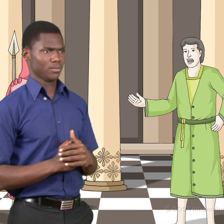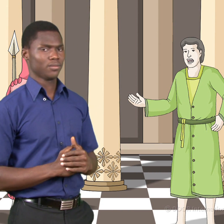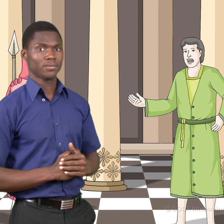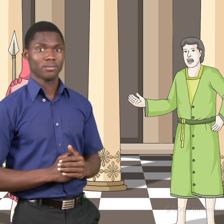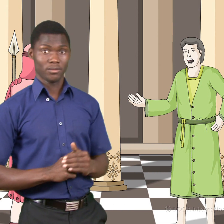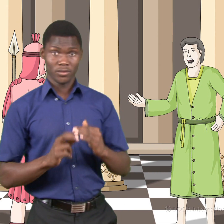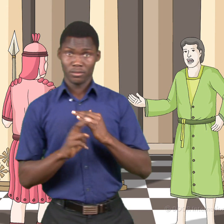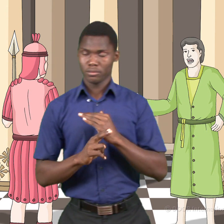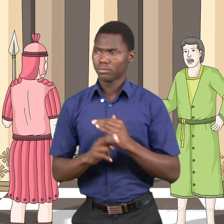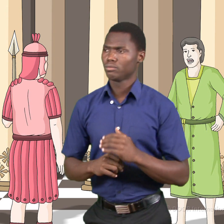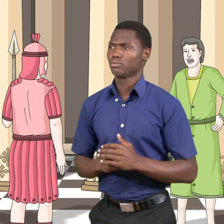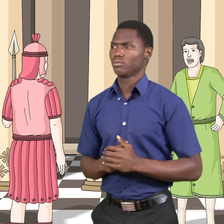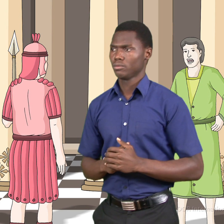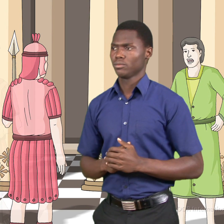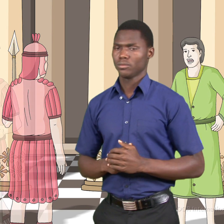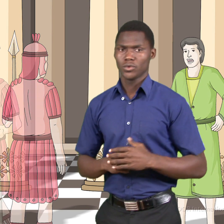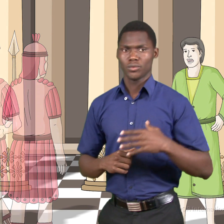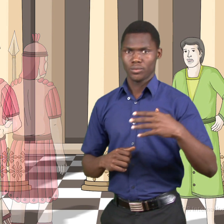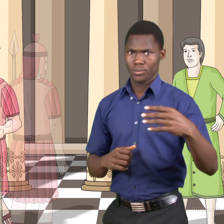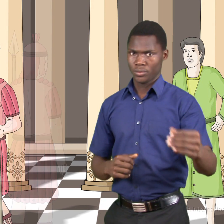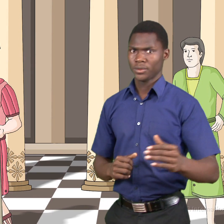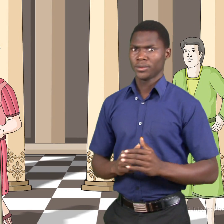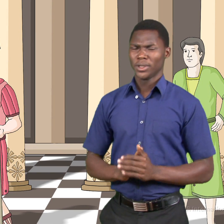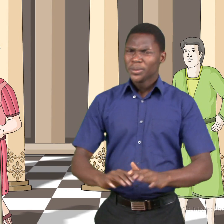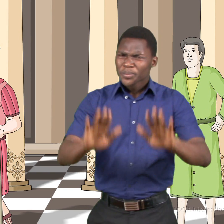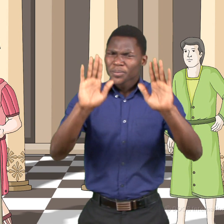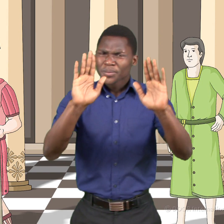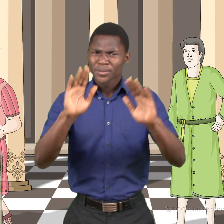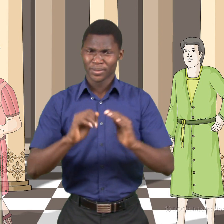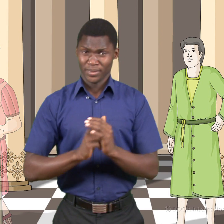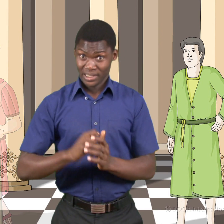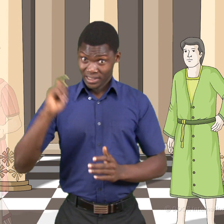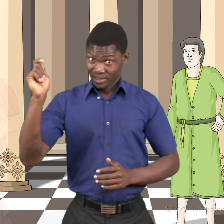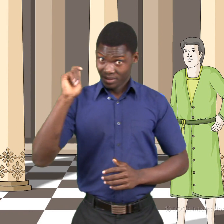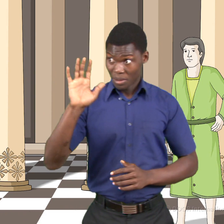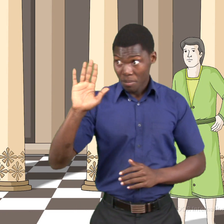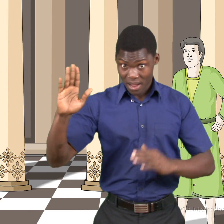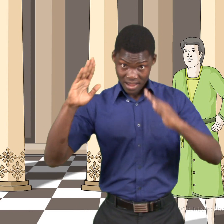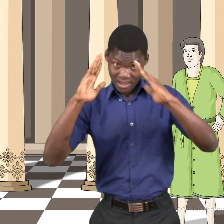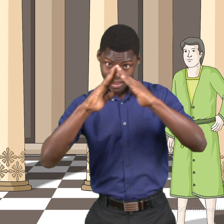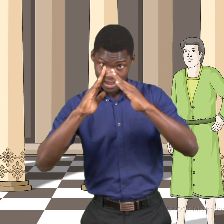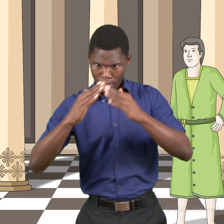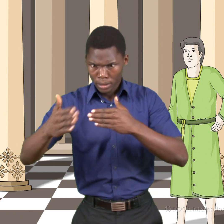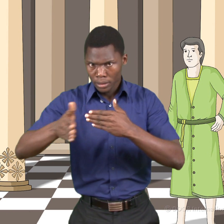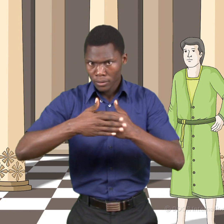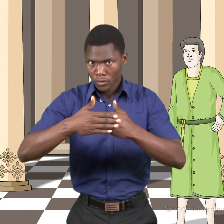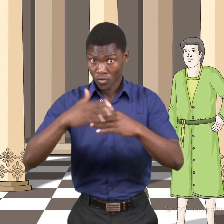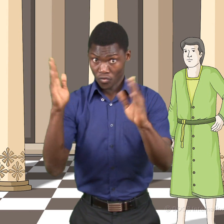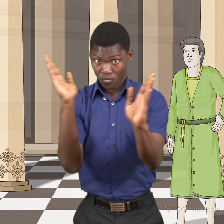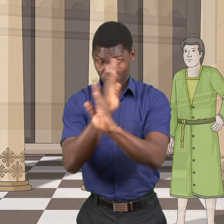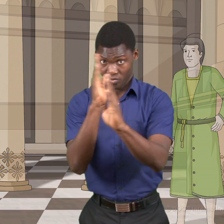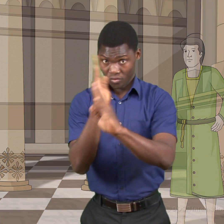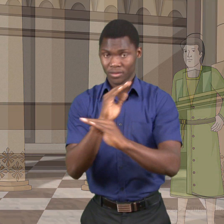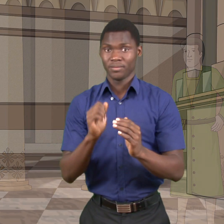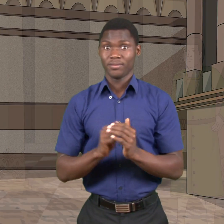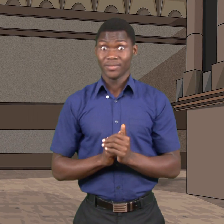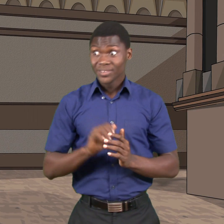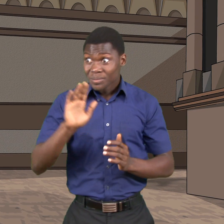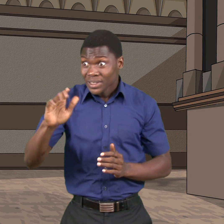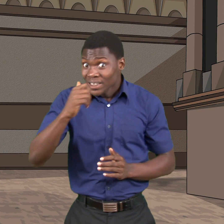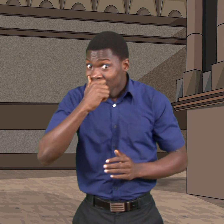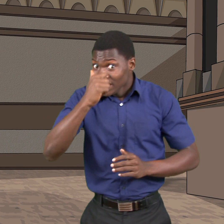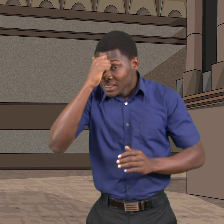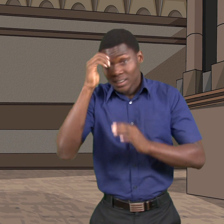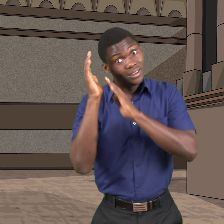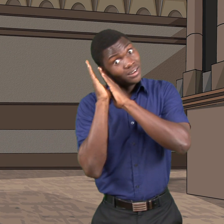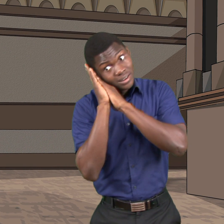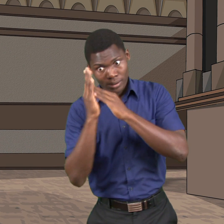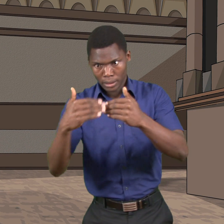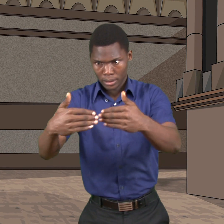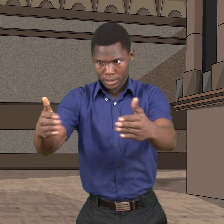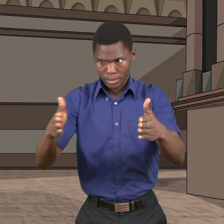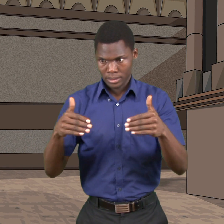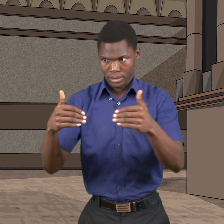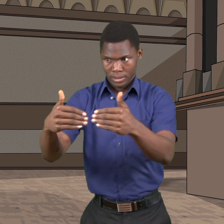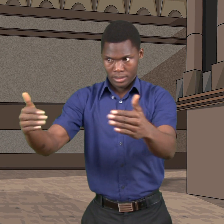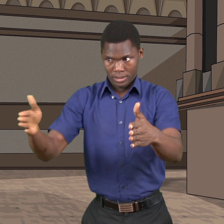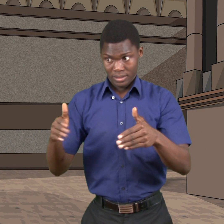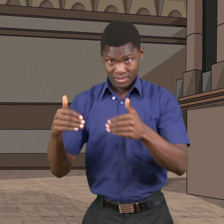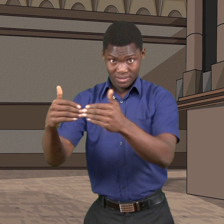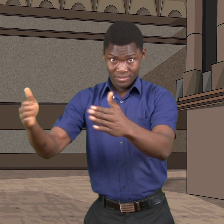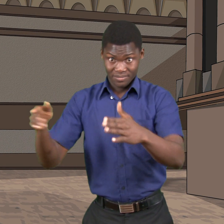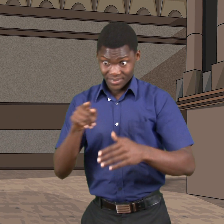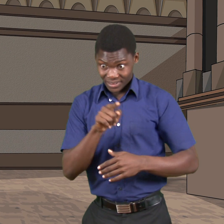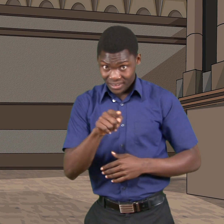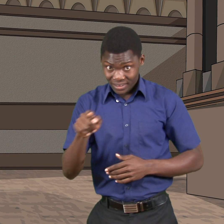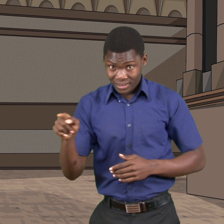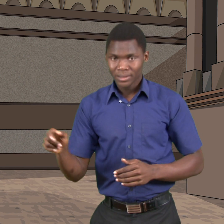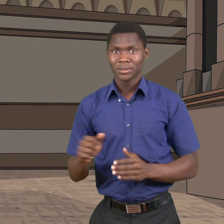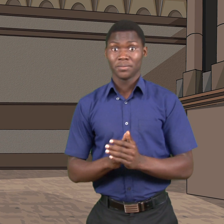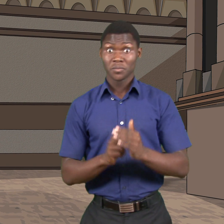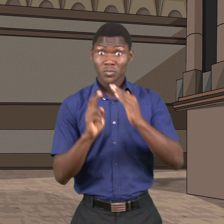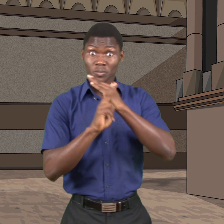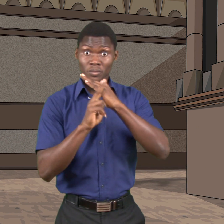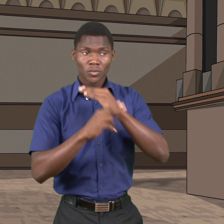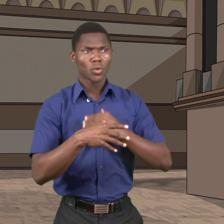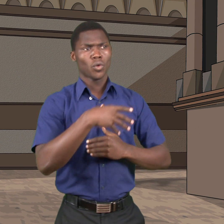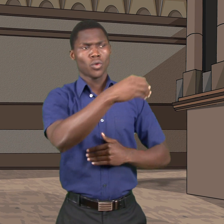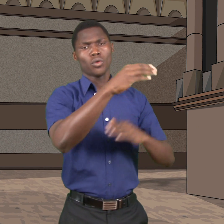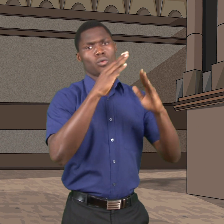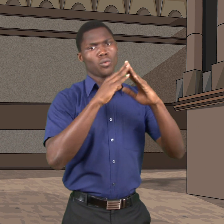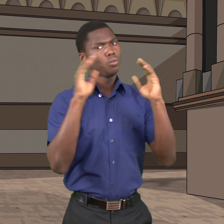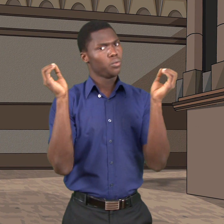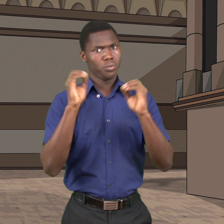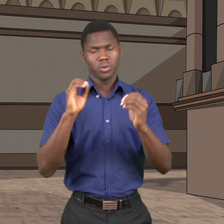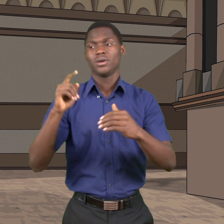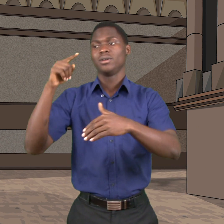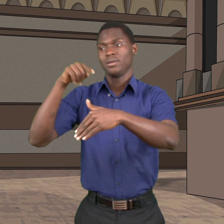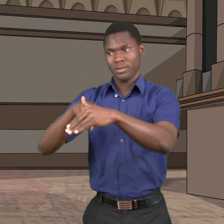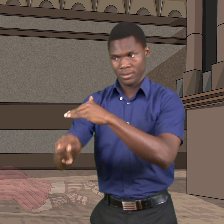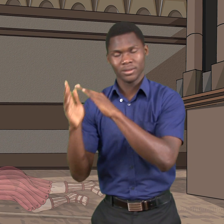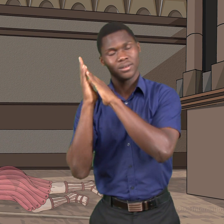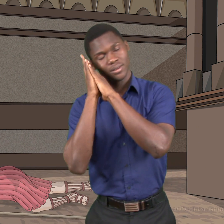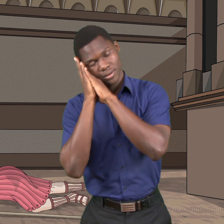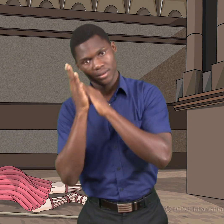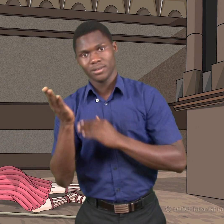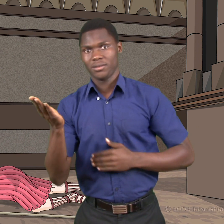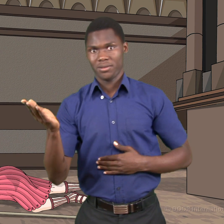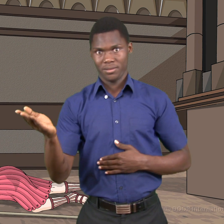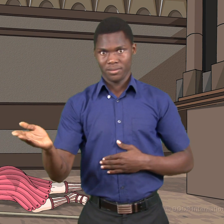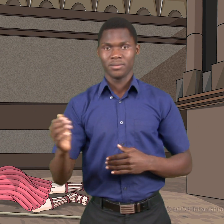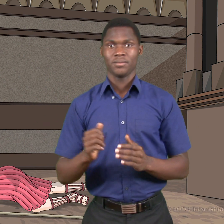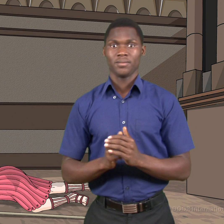So Uriah left the palace, and a gift from the king followed him.